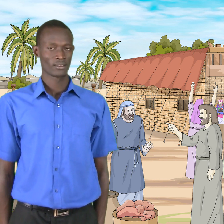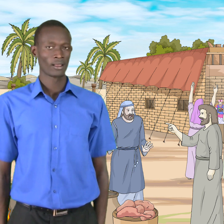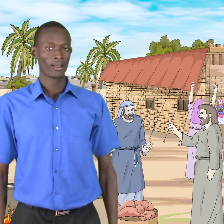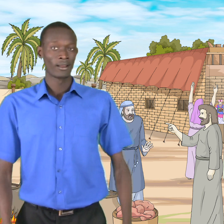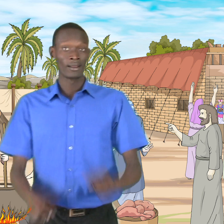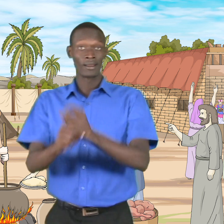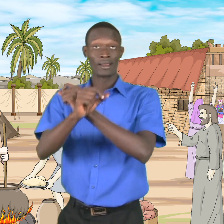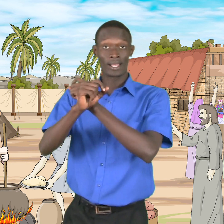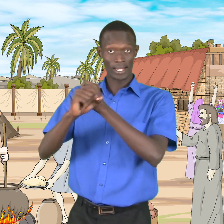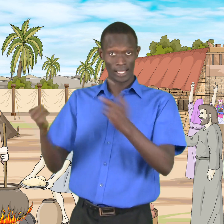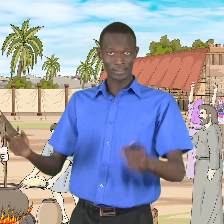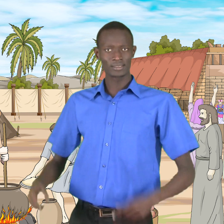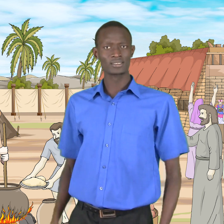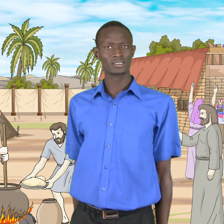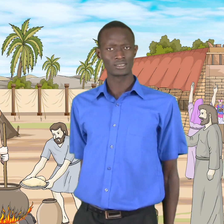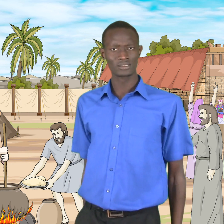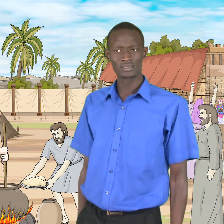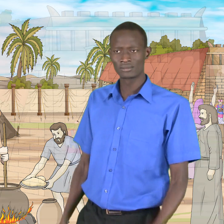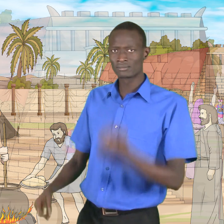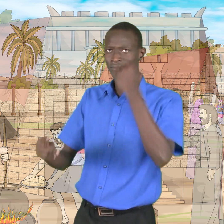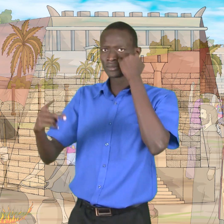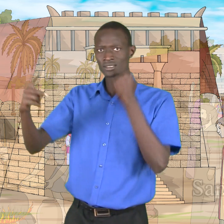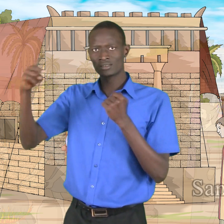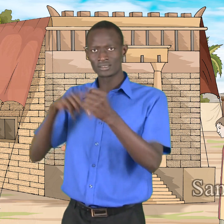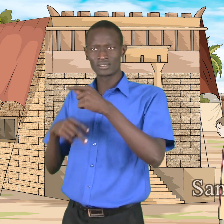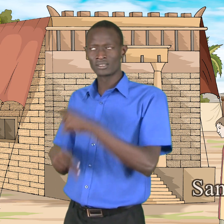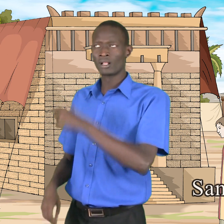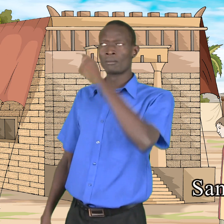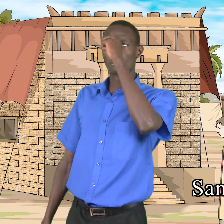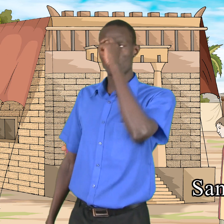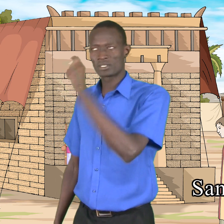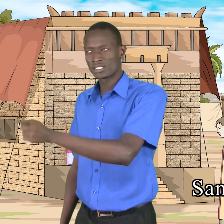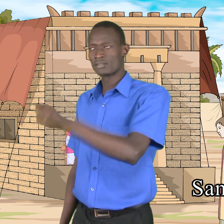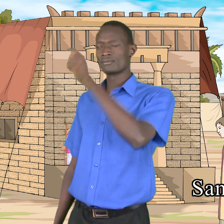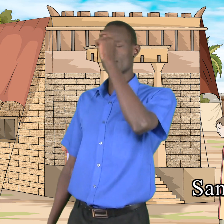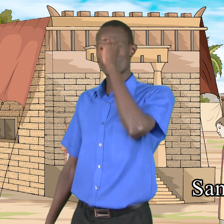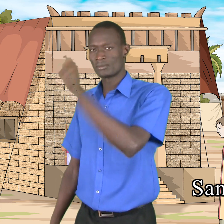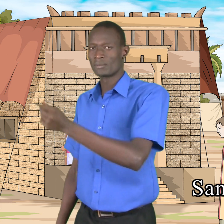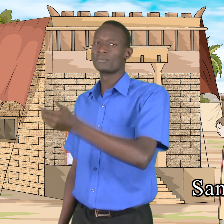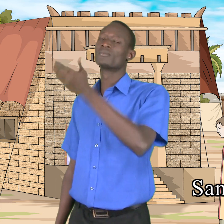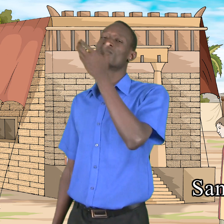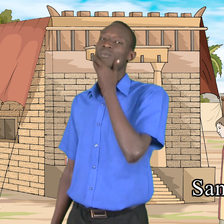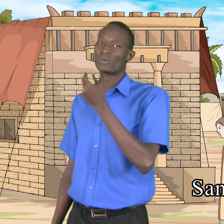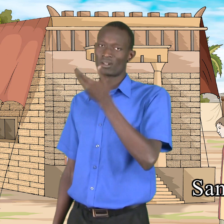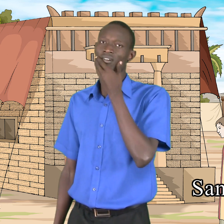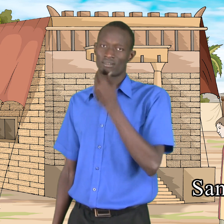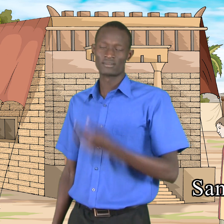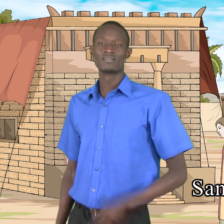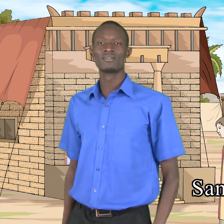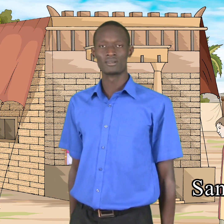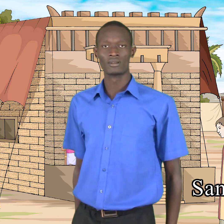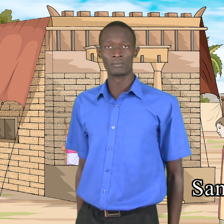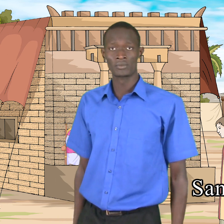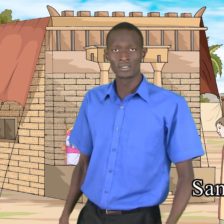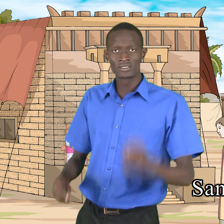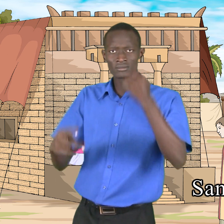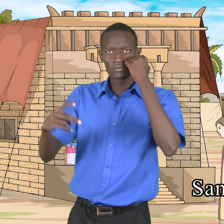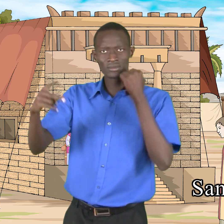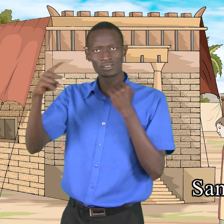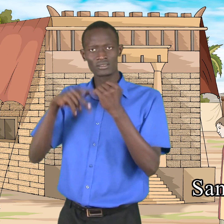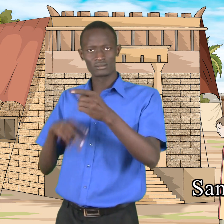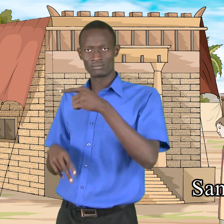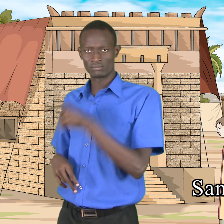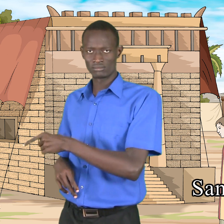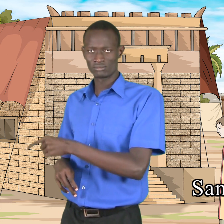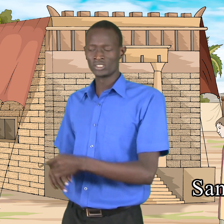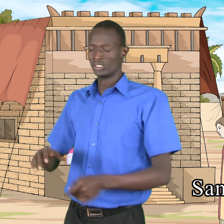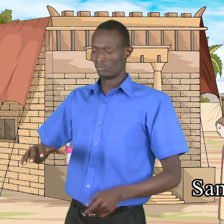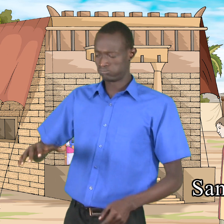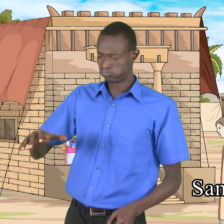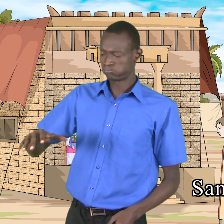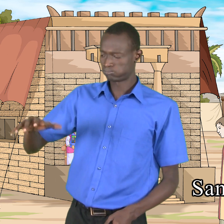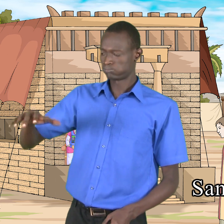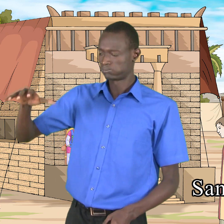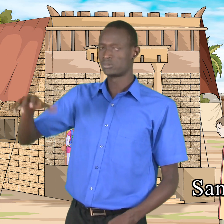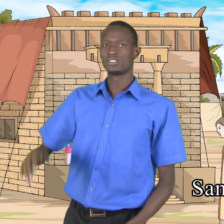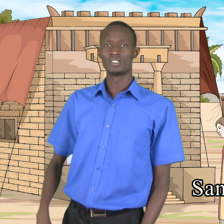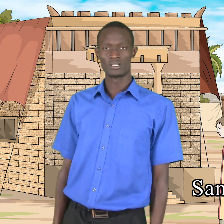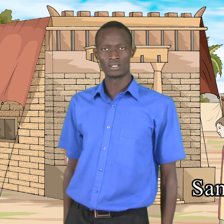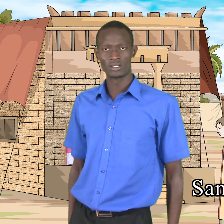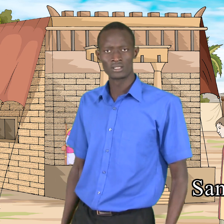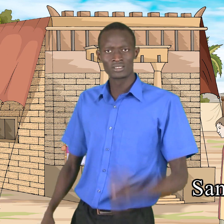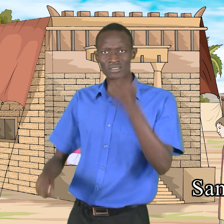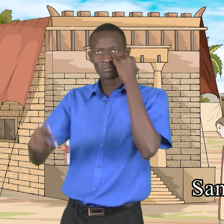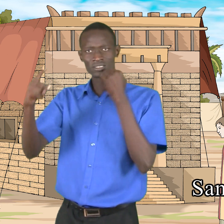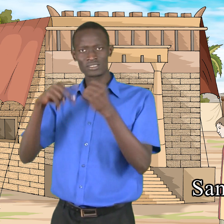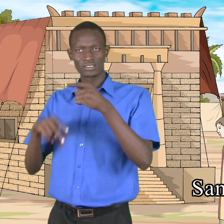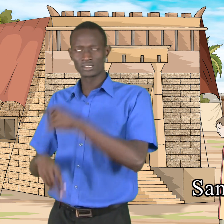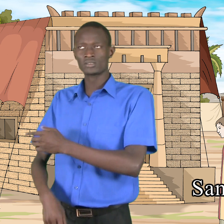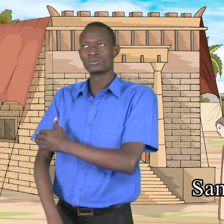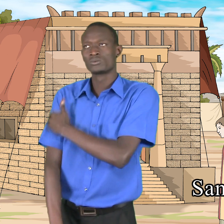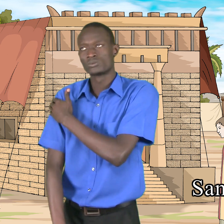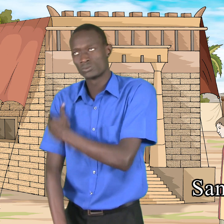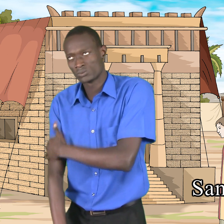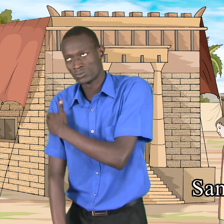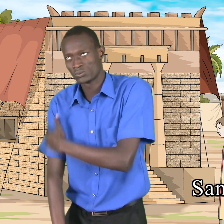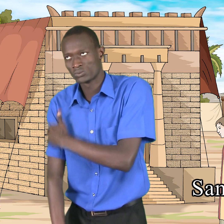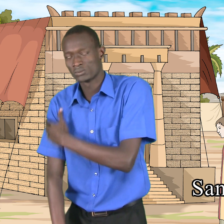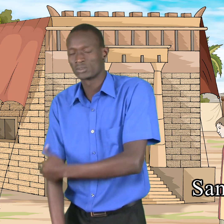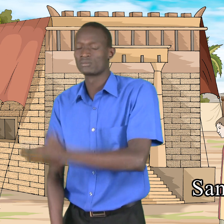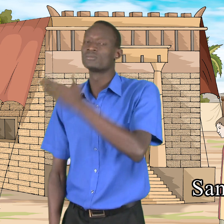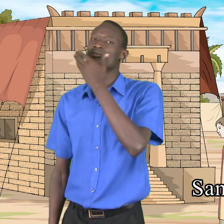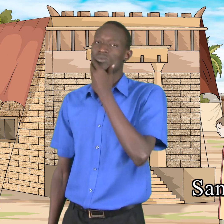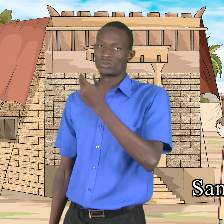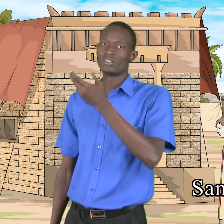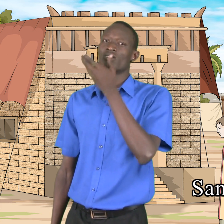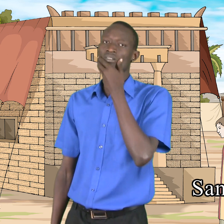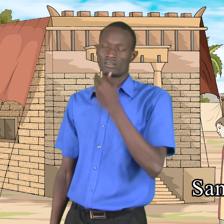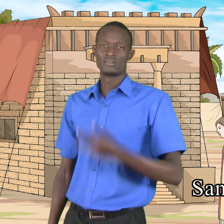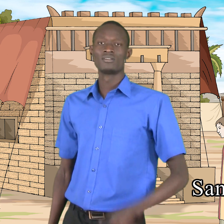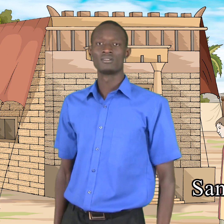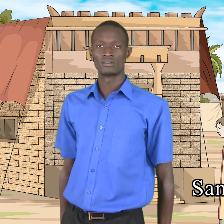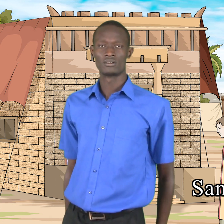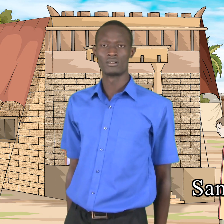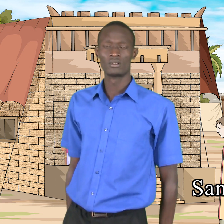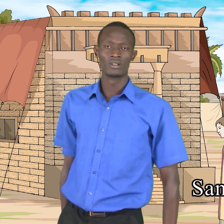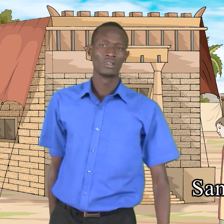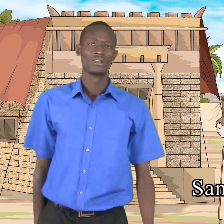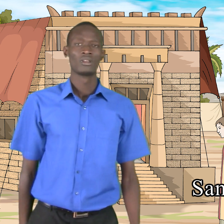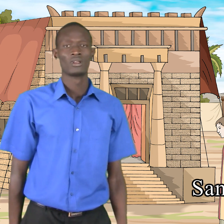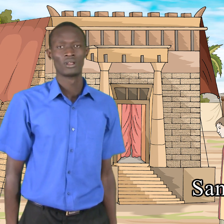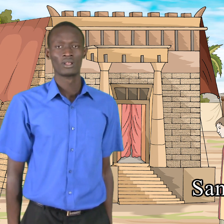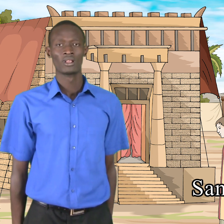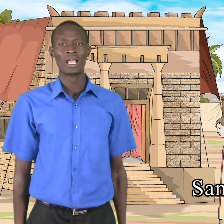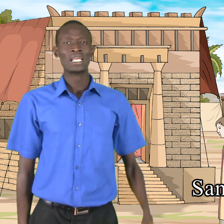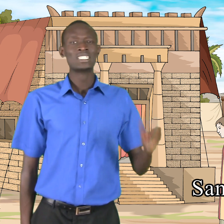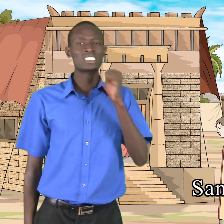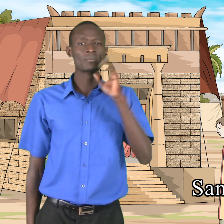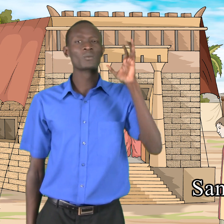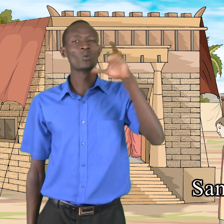Now Samuel was ministering before the LORD—a boy wearing a linen ephod.